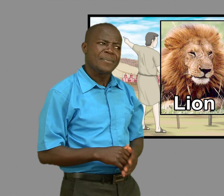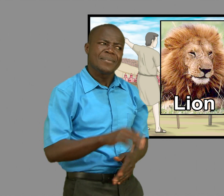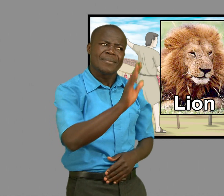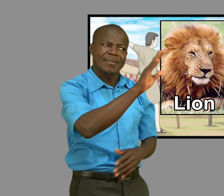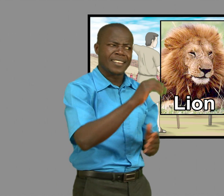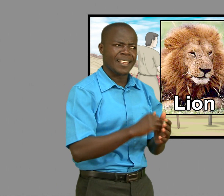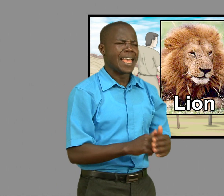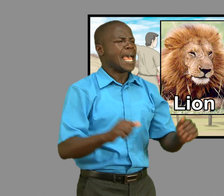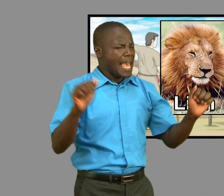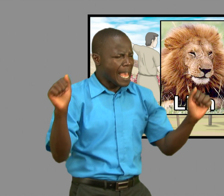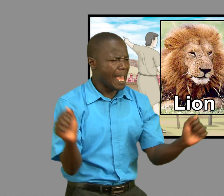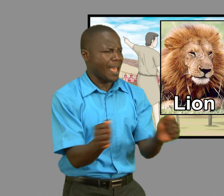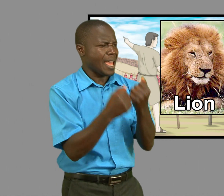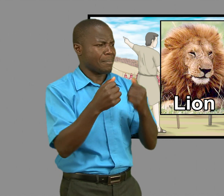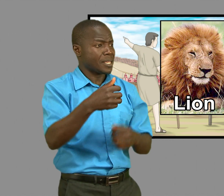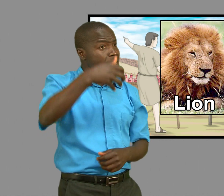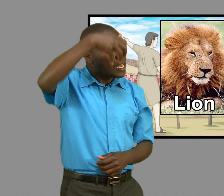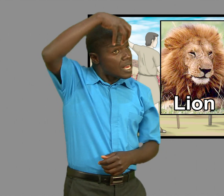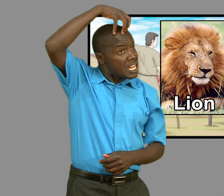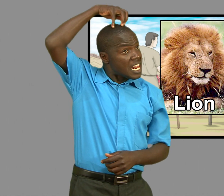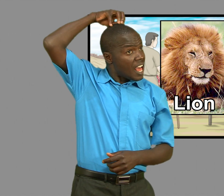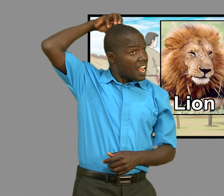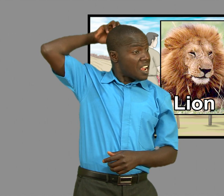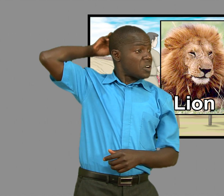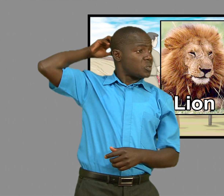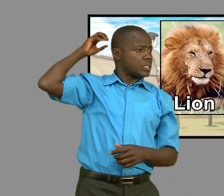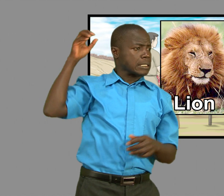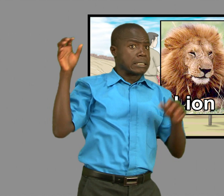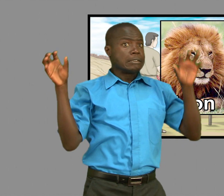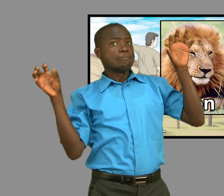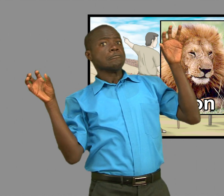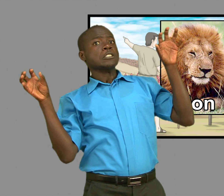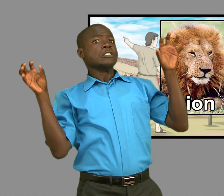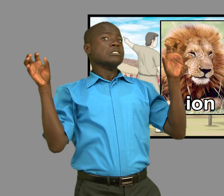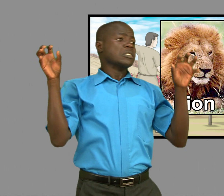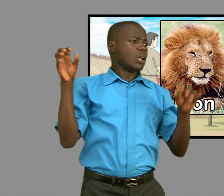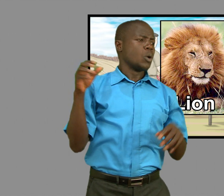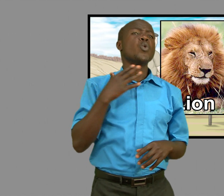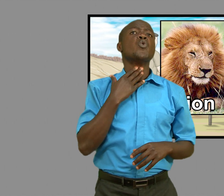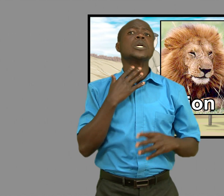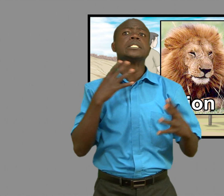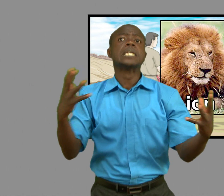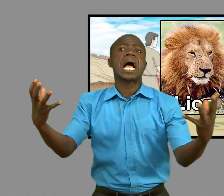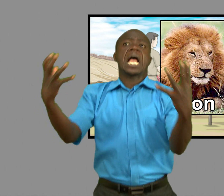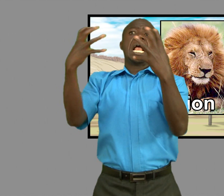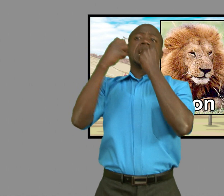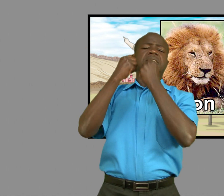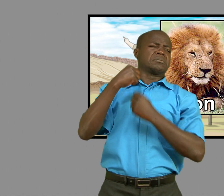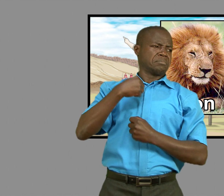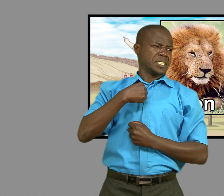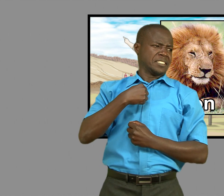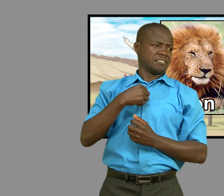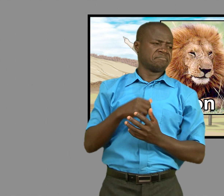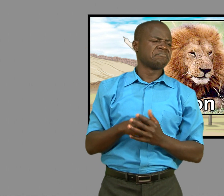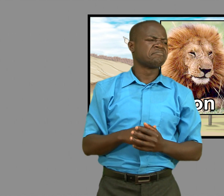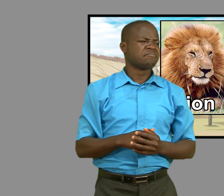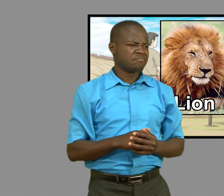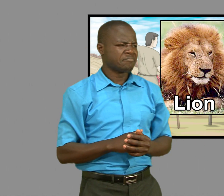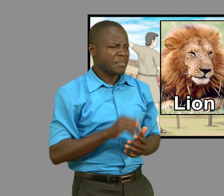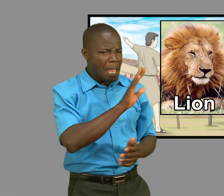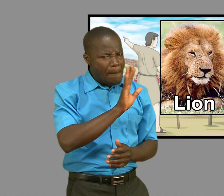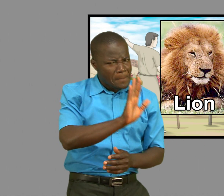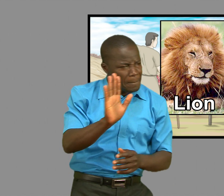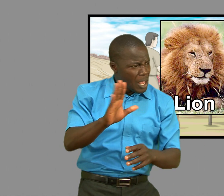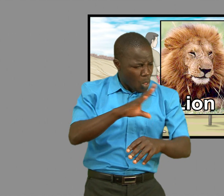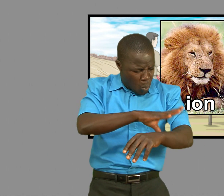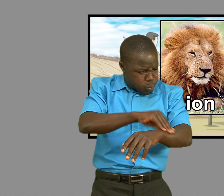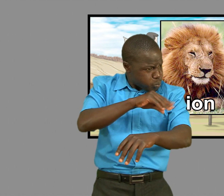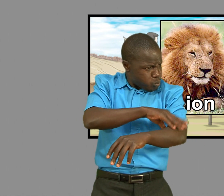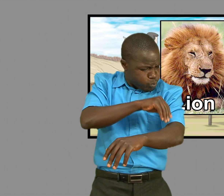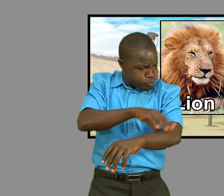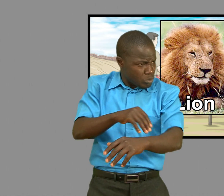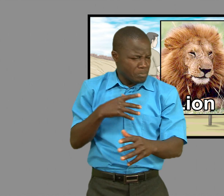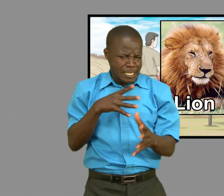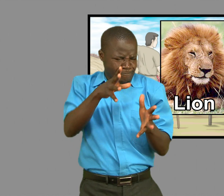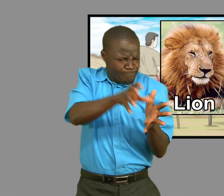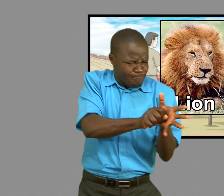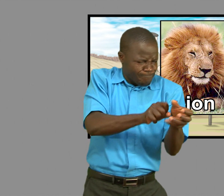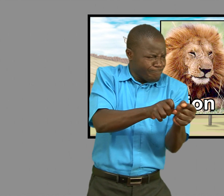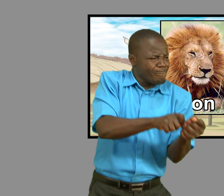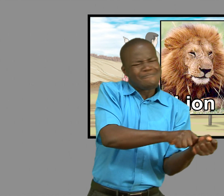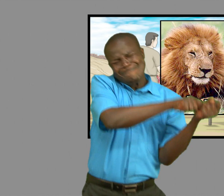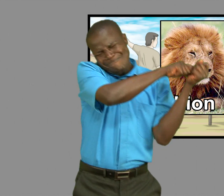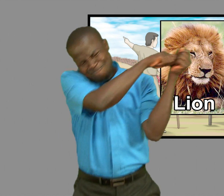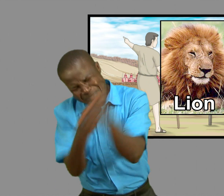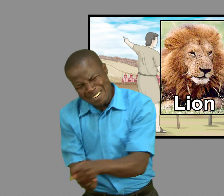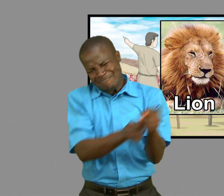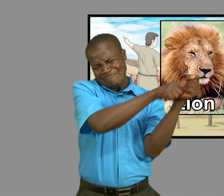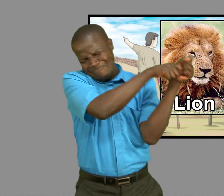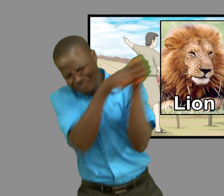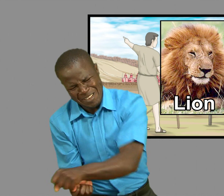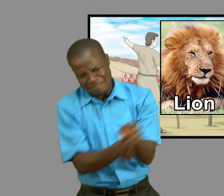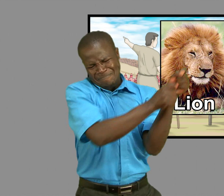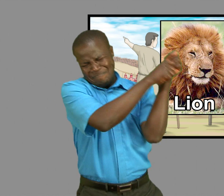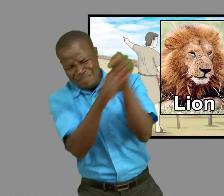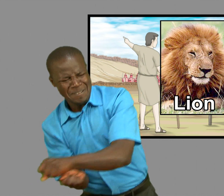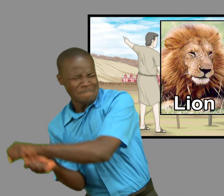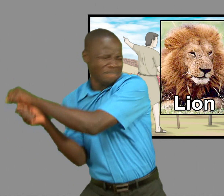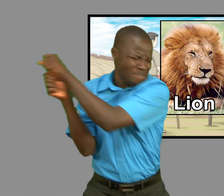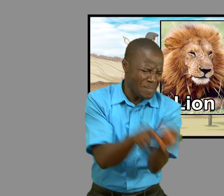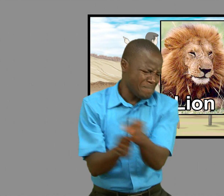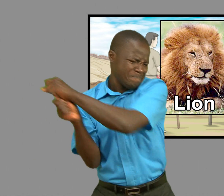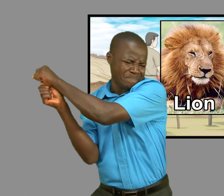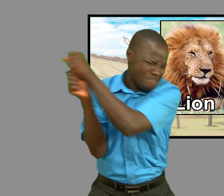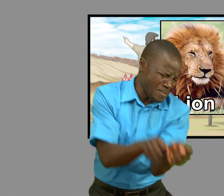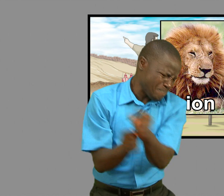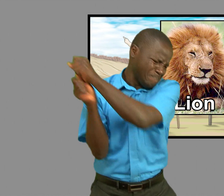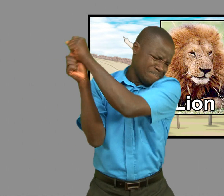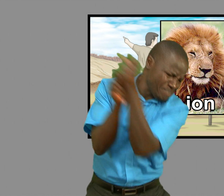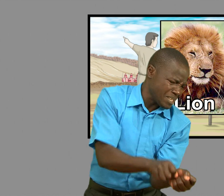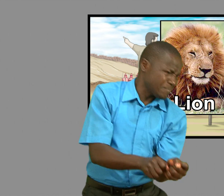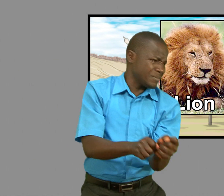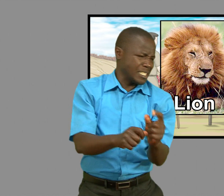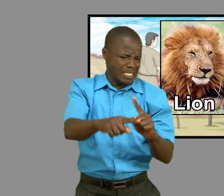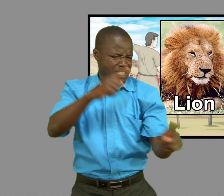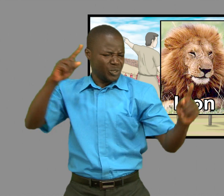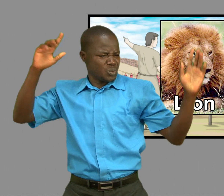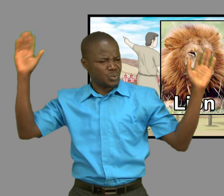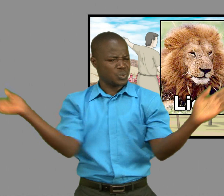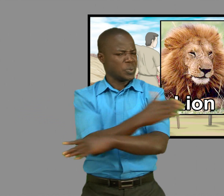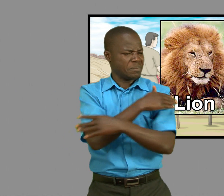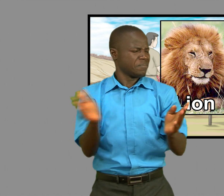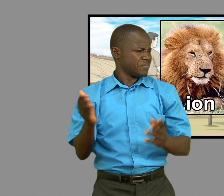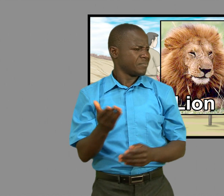Your servant has killed lions and bears;